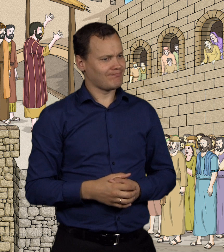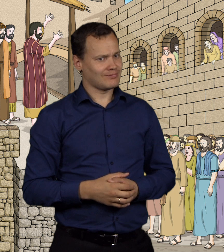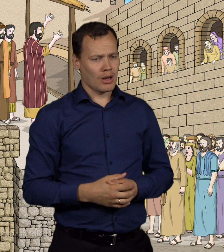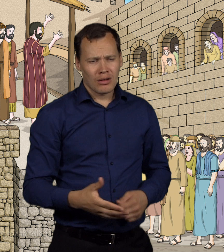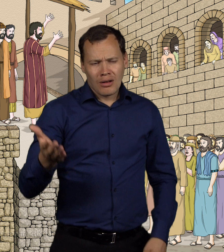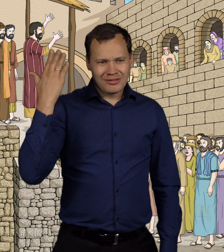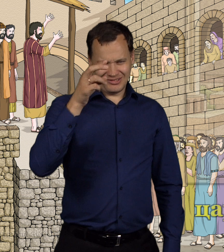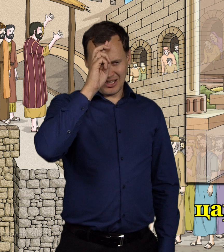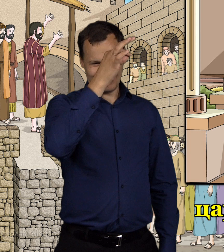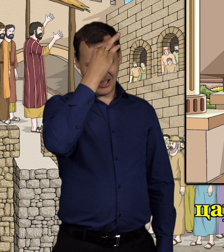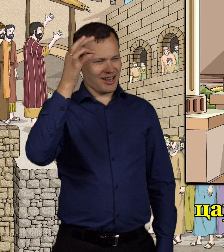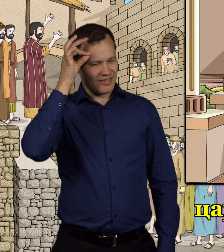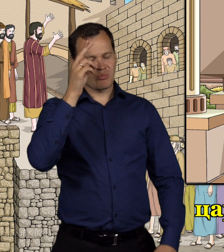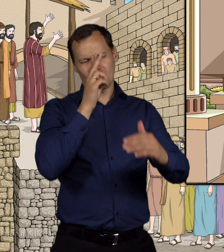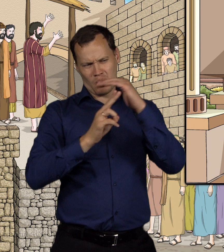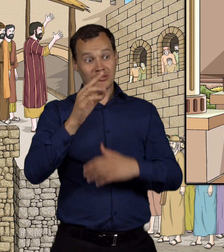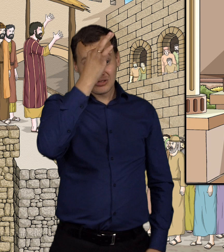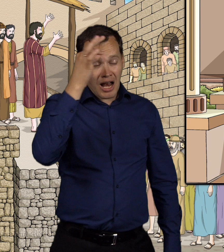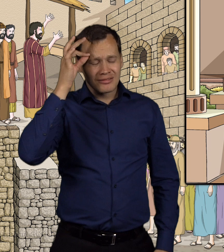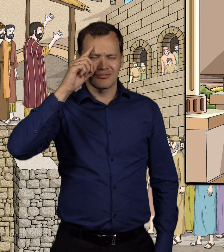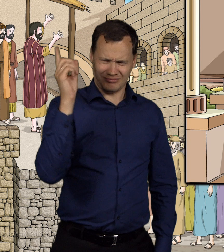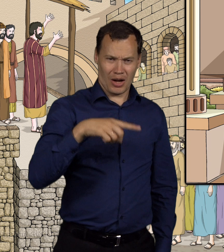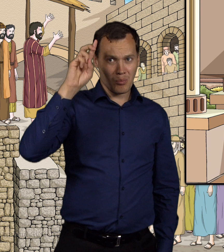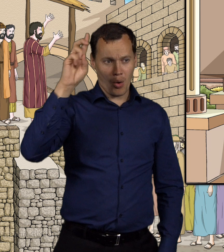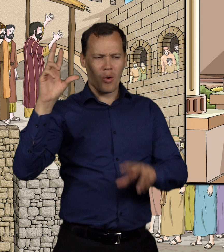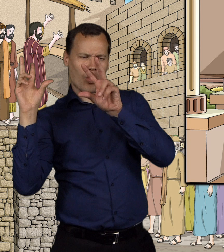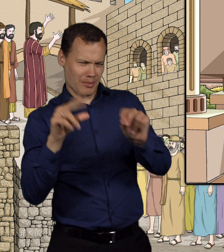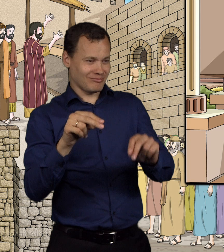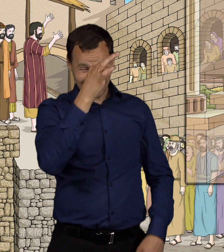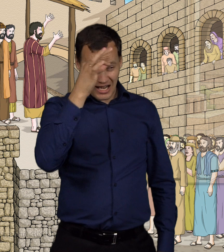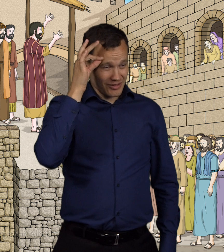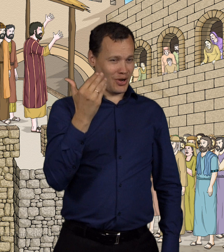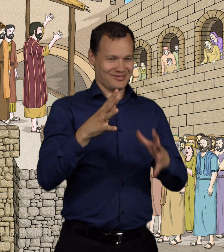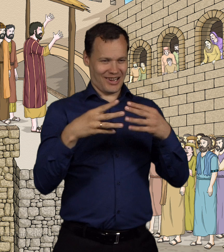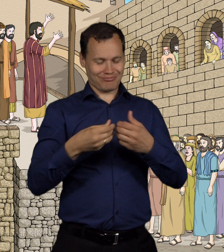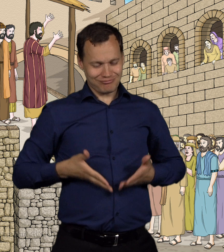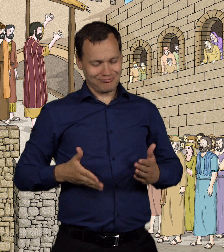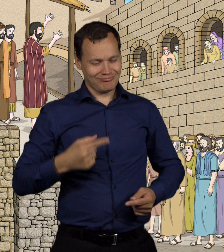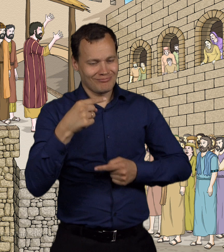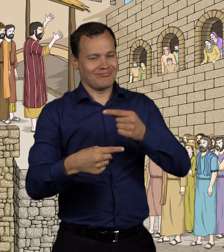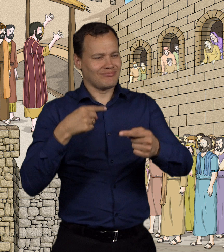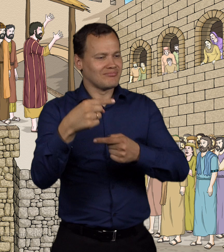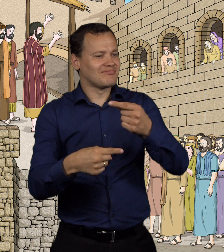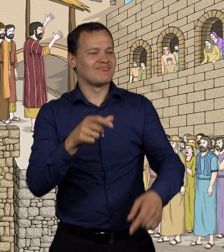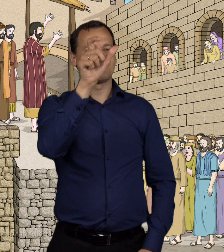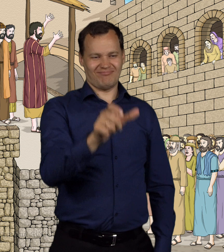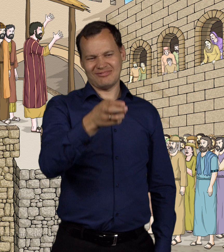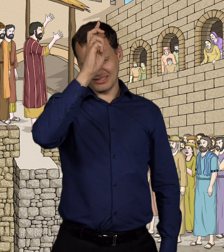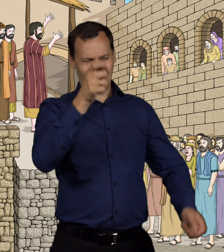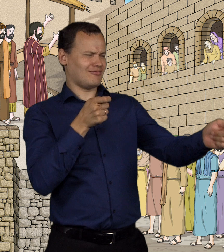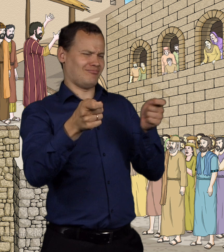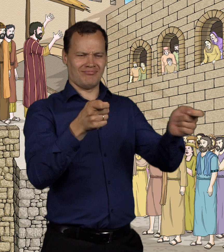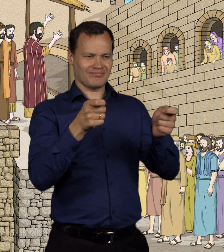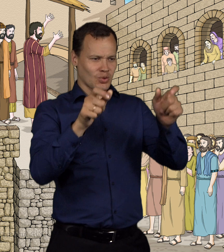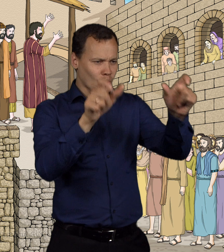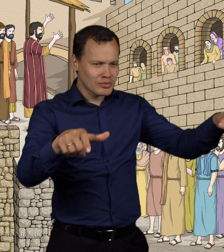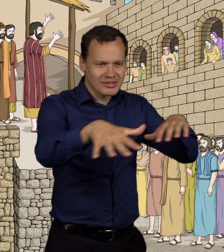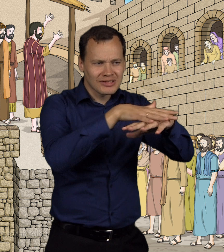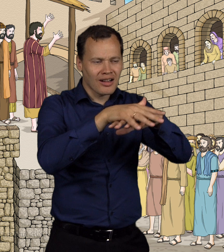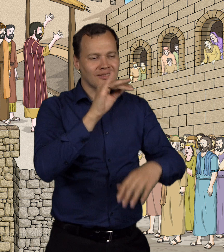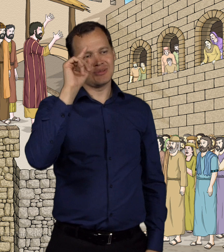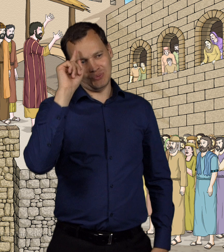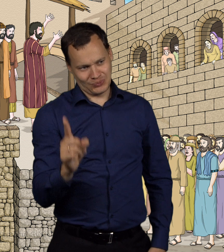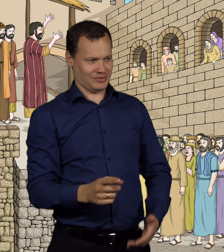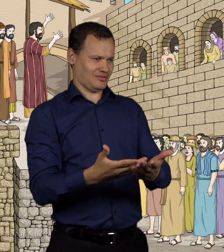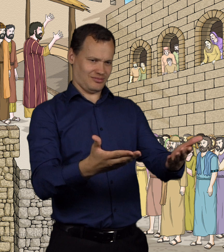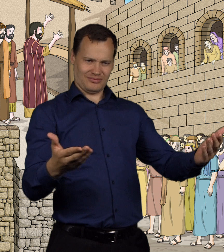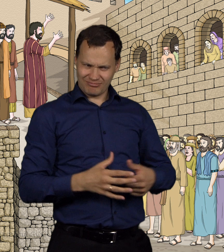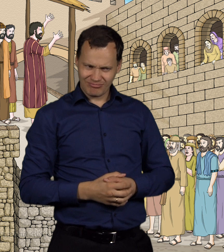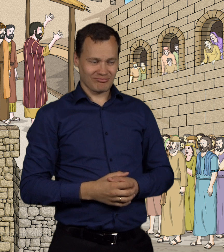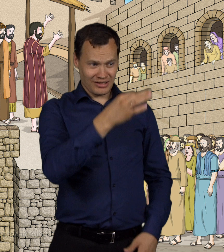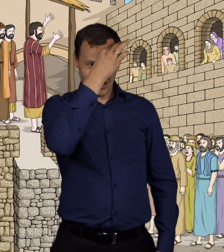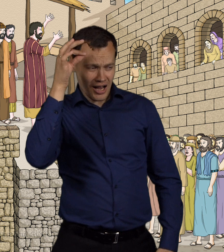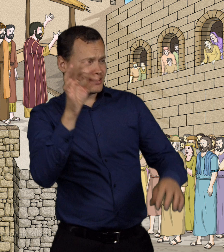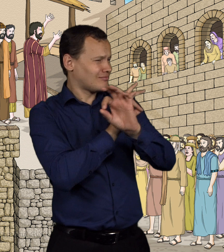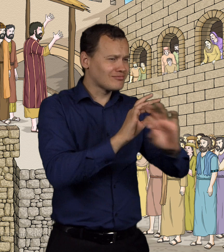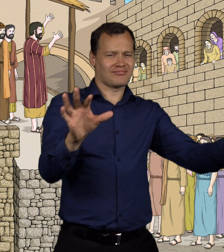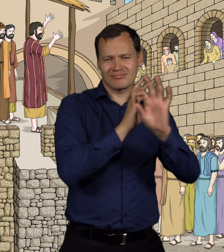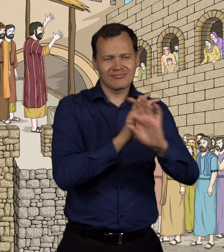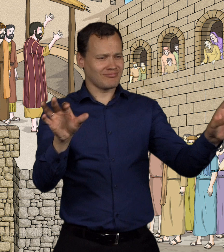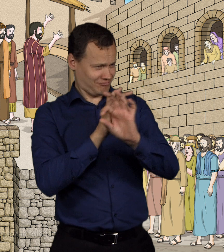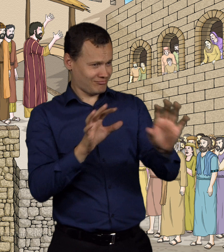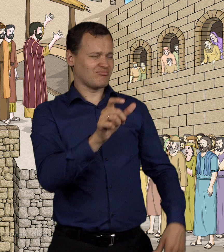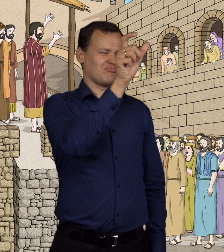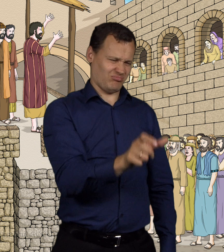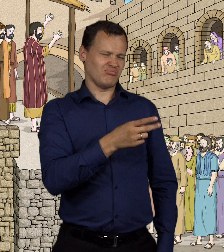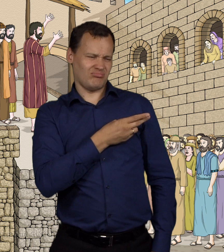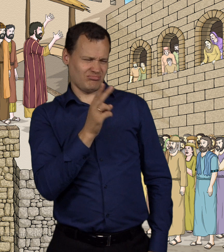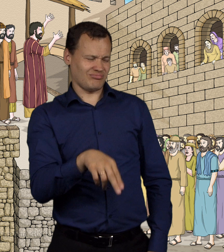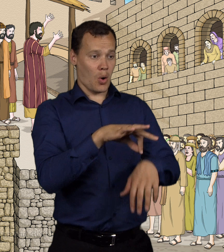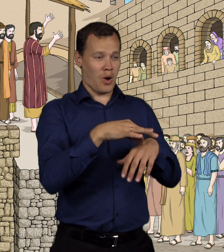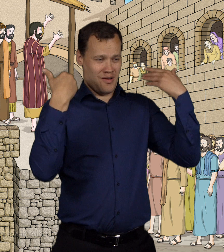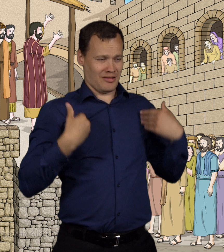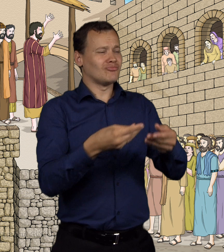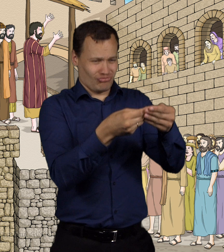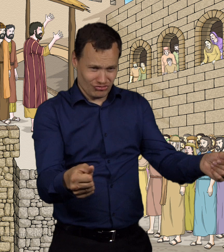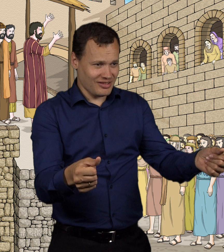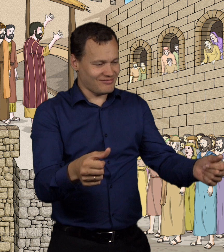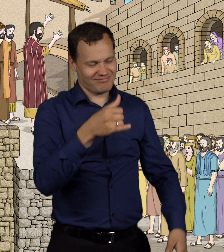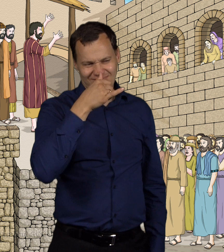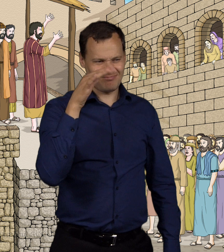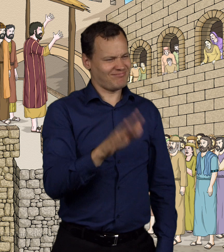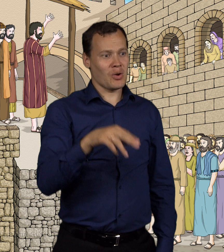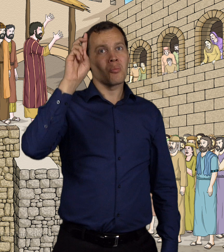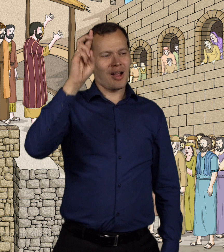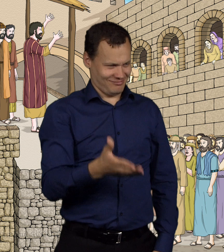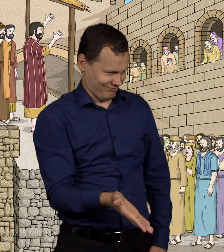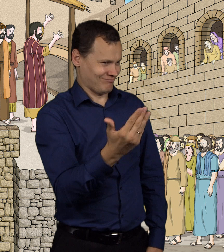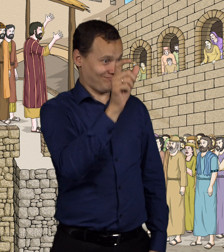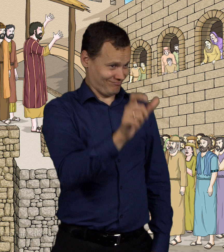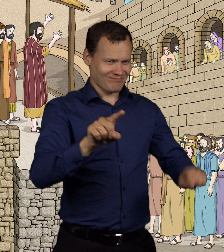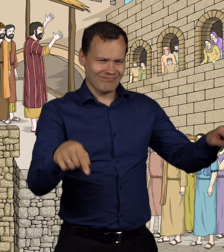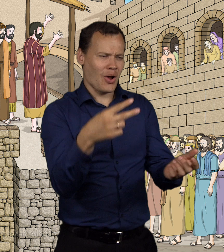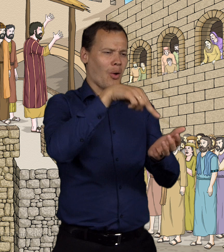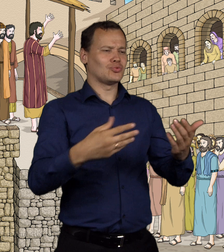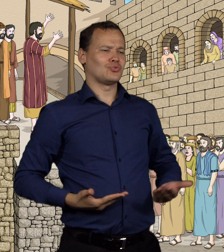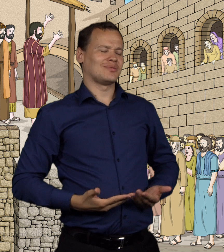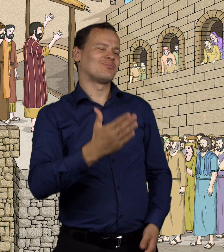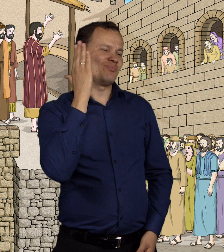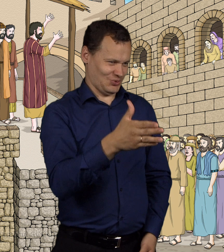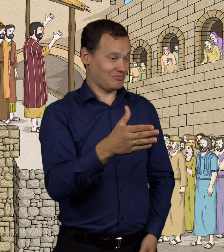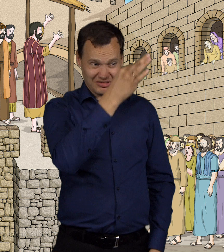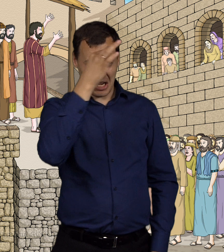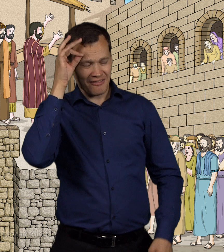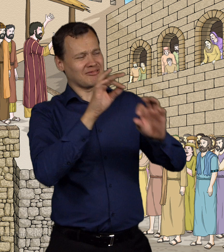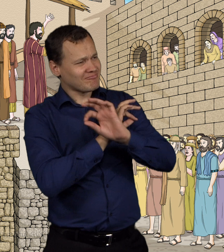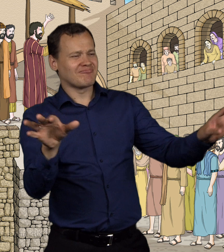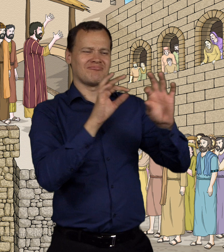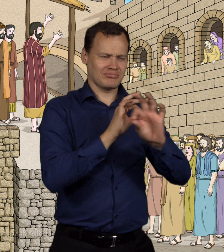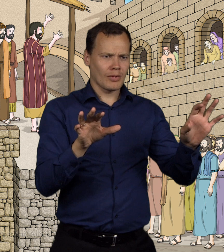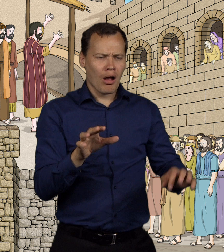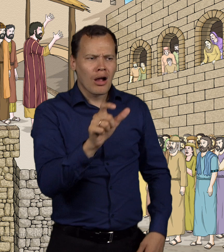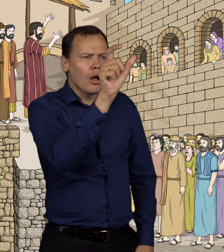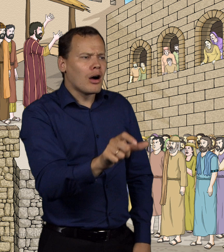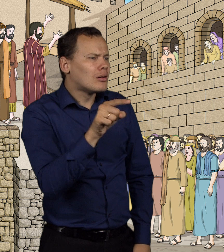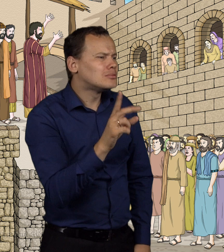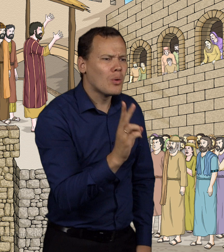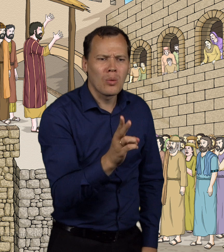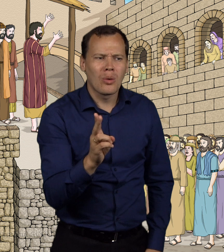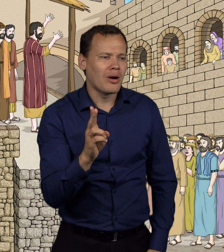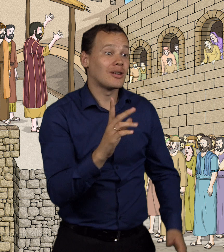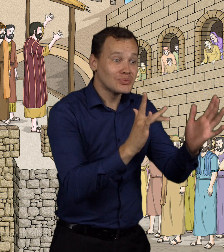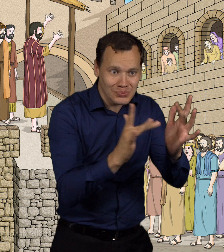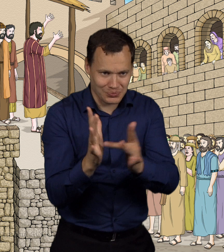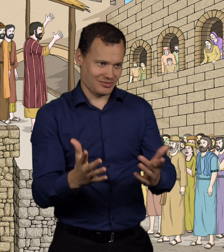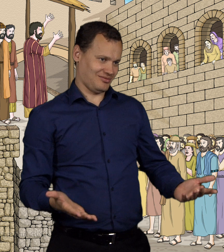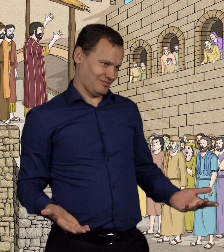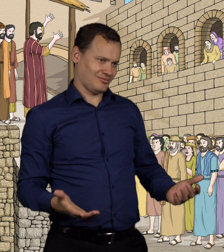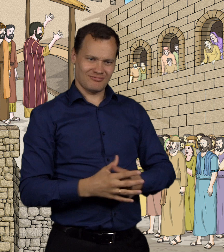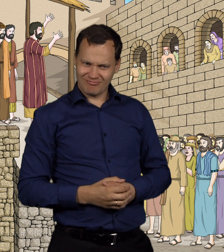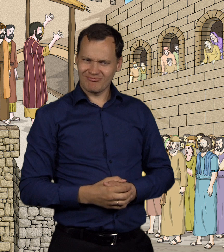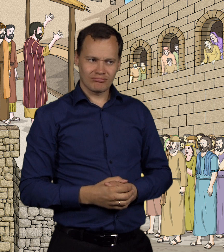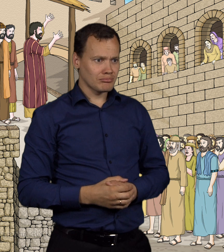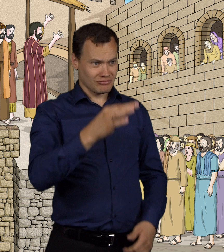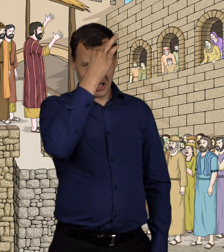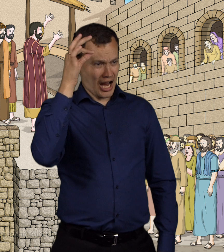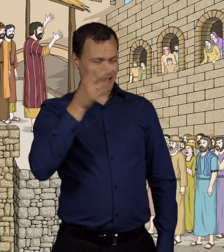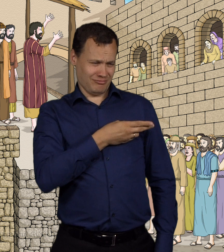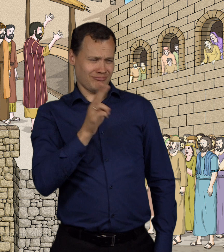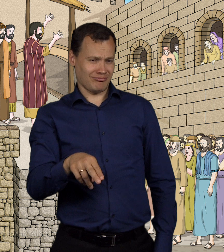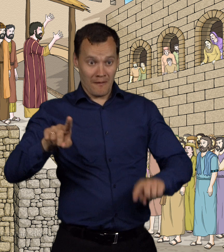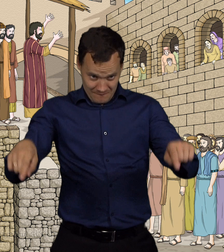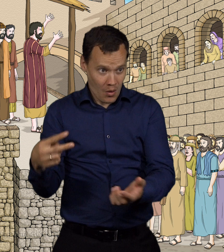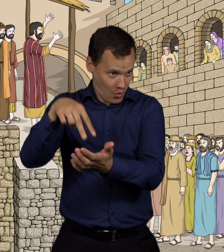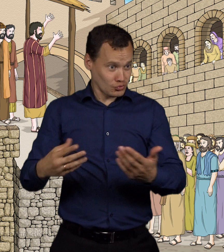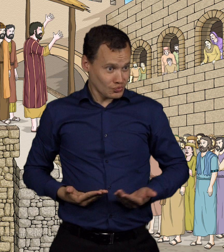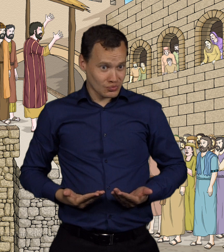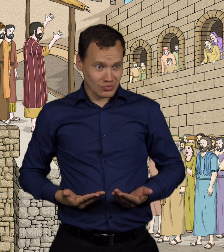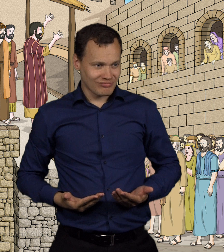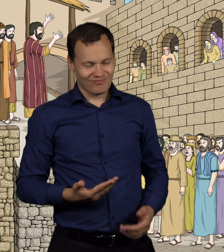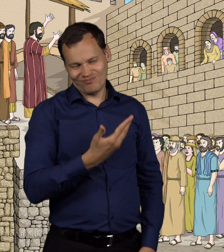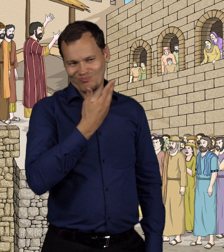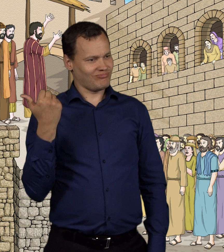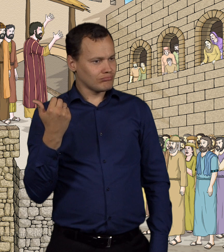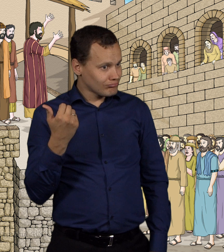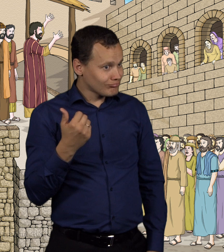David says about Him: ‘I saw the Lord always before me; because He is at my right hand, I will not be shaken. Therefore my heart is glad and my tongue rejoices; my body also will dwell in hope, because You will not abandon my soul to Hades, nor will You let Your Holy One see decay. You have made known to me the paths of life; You will fill me with joy in Your presence.’